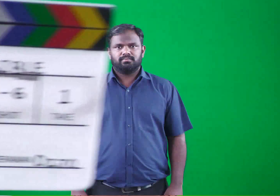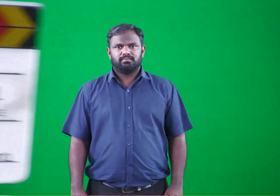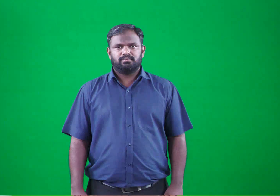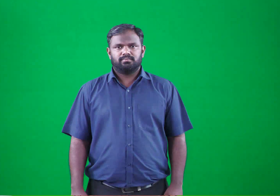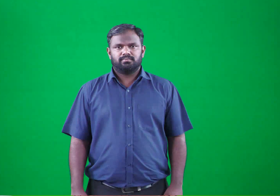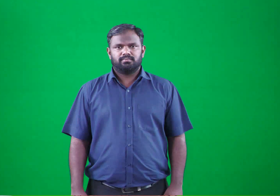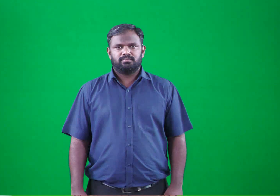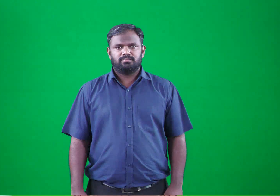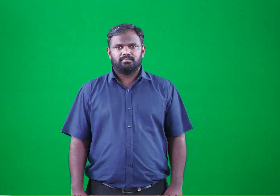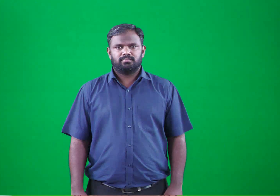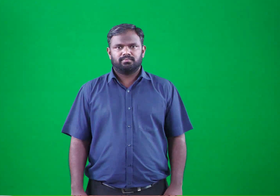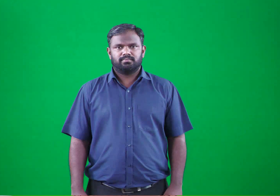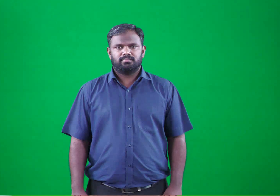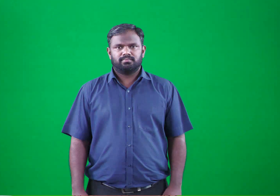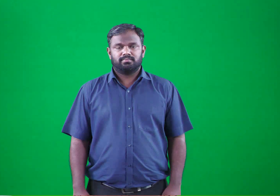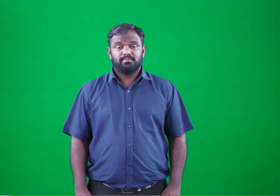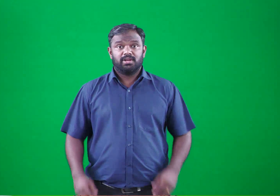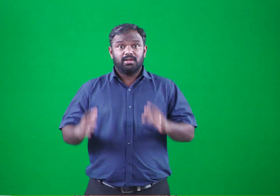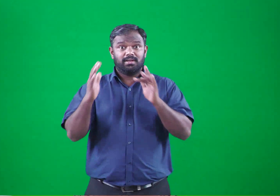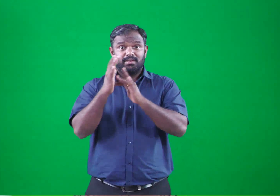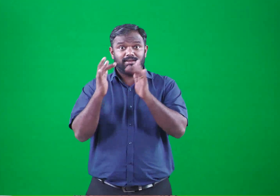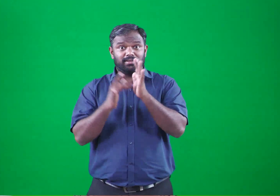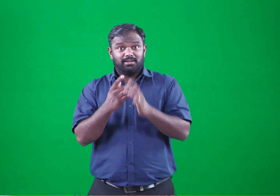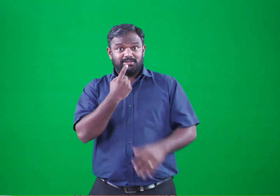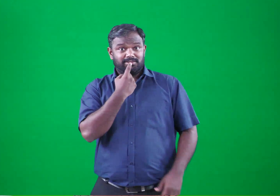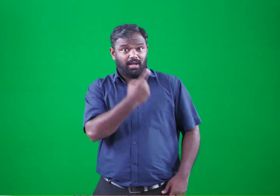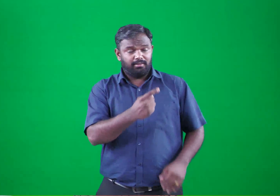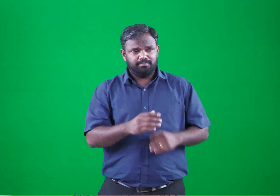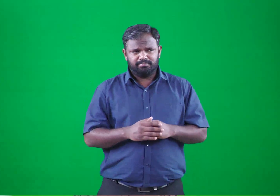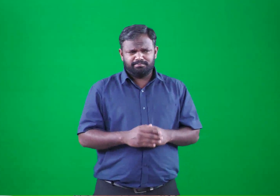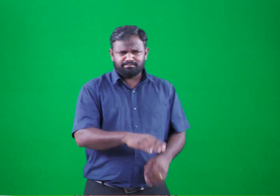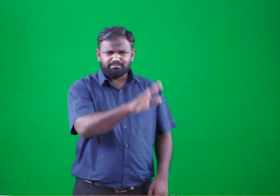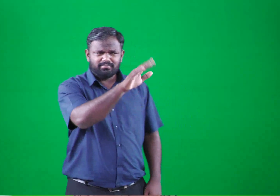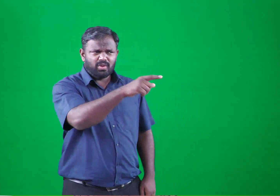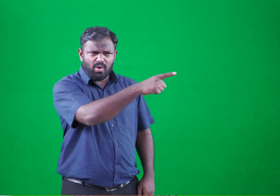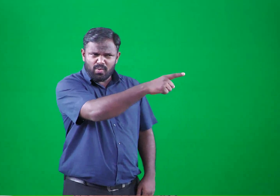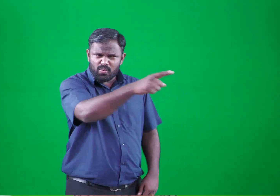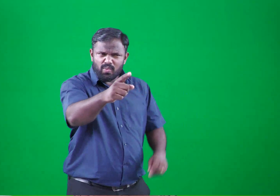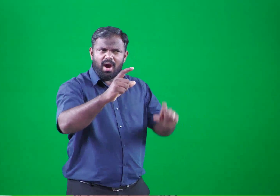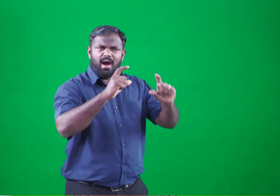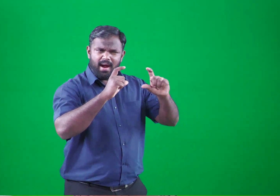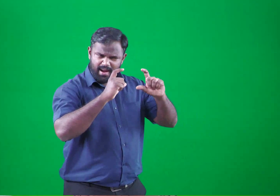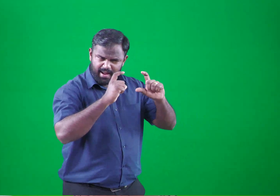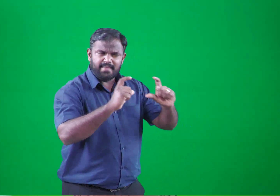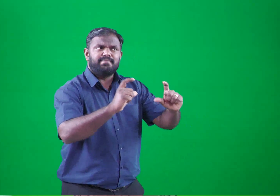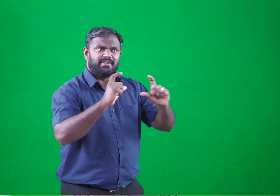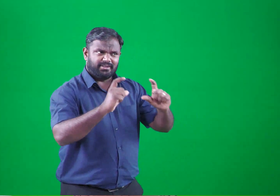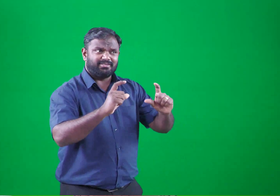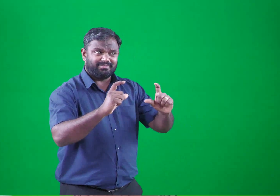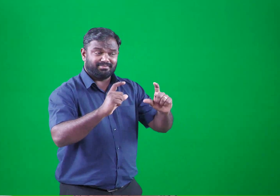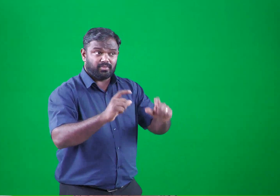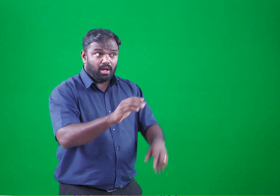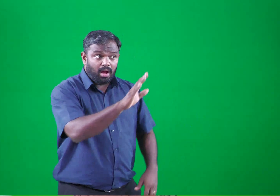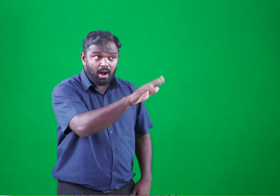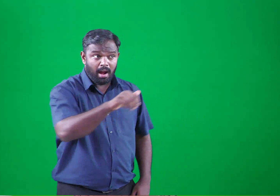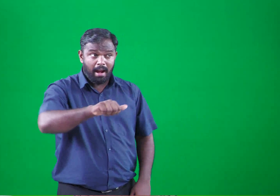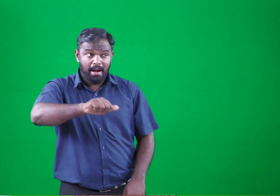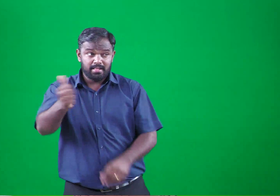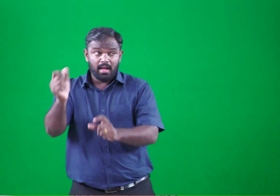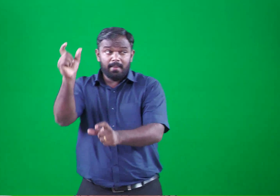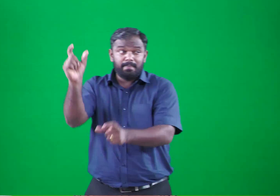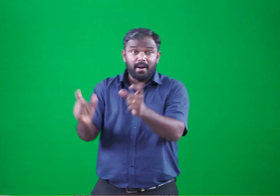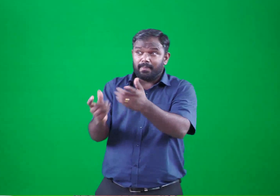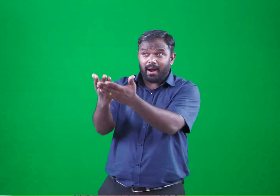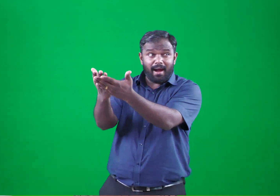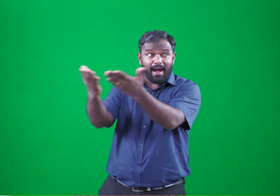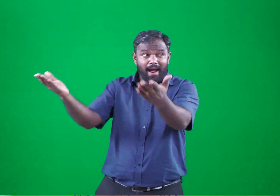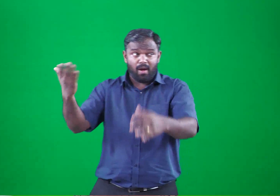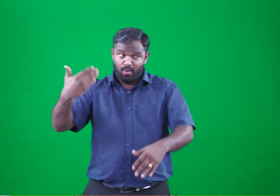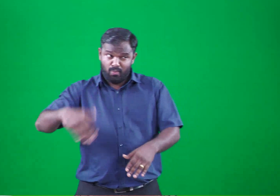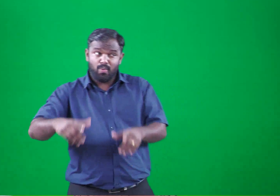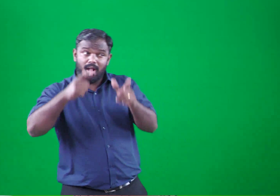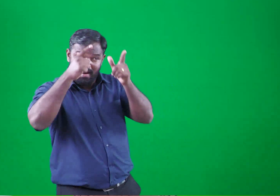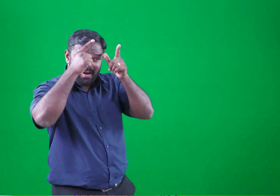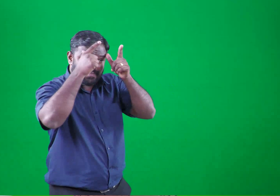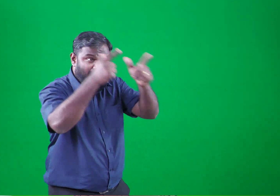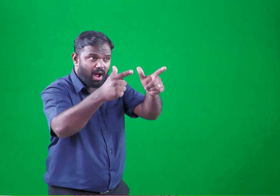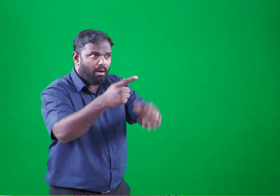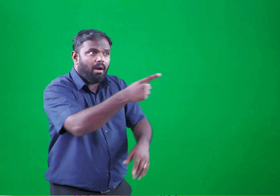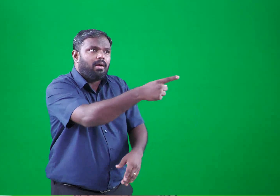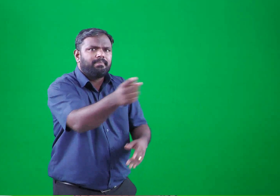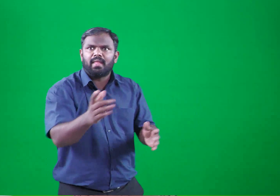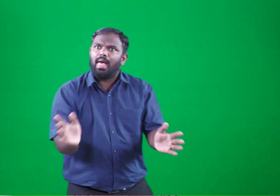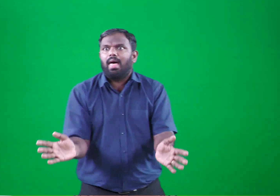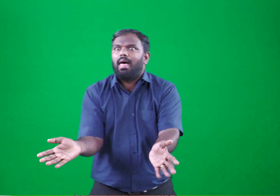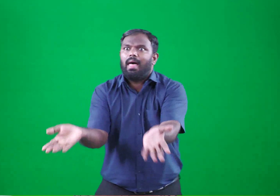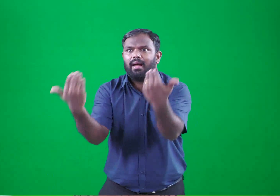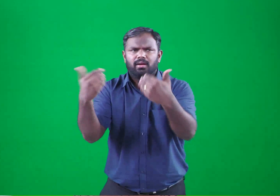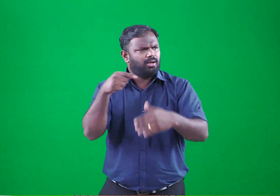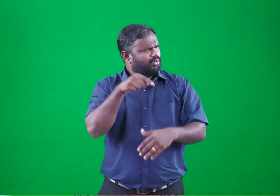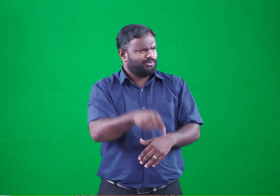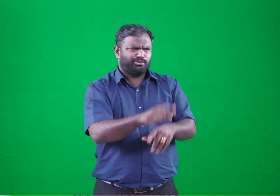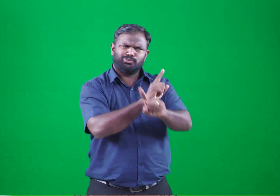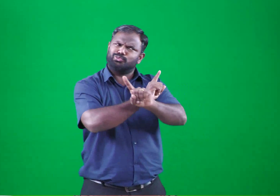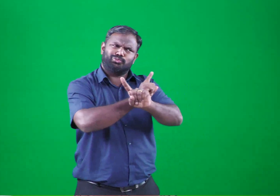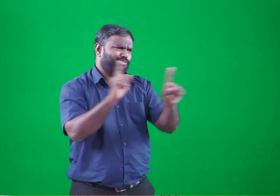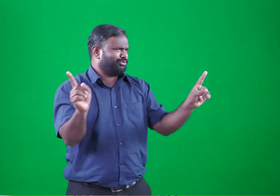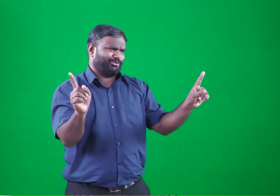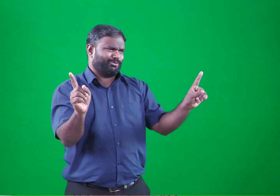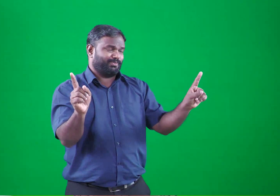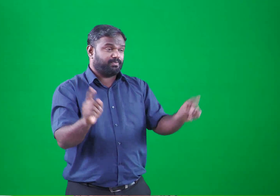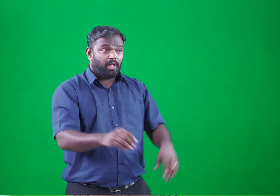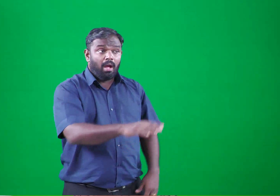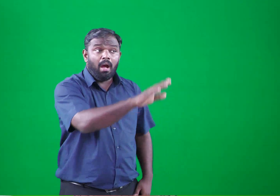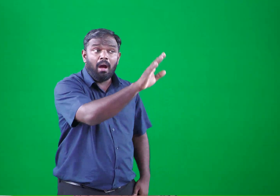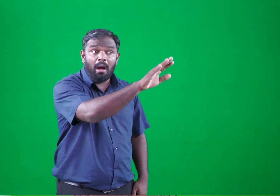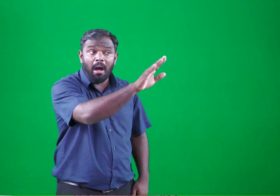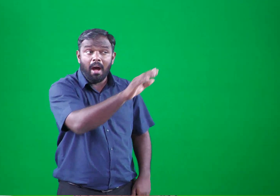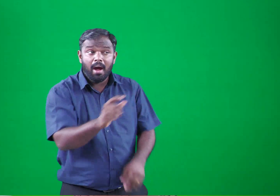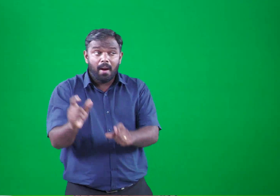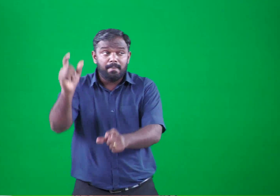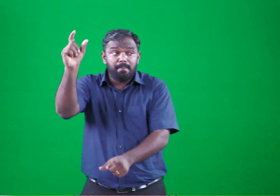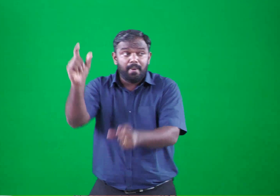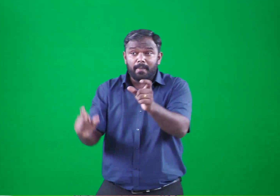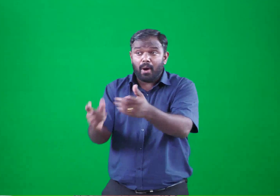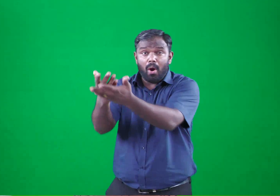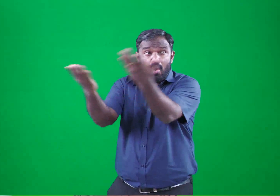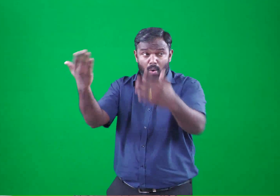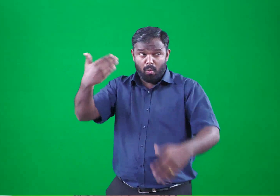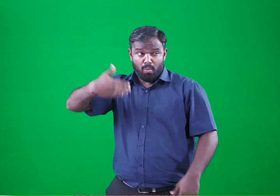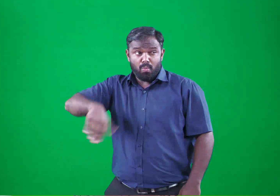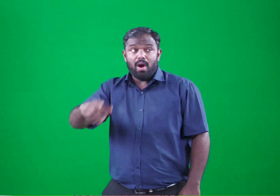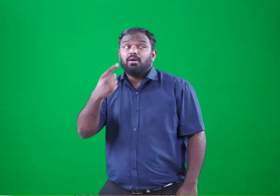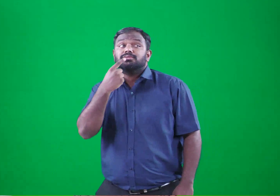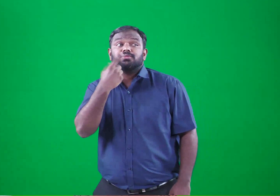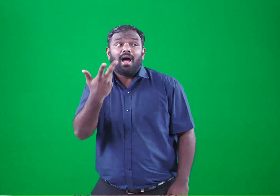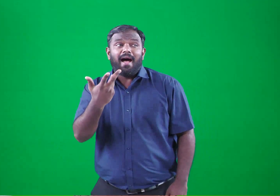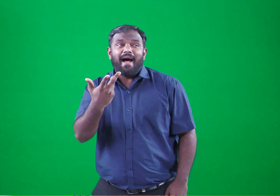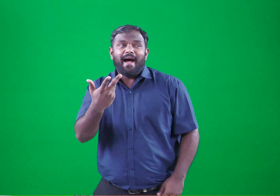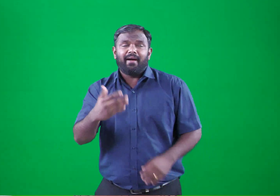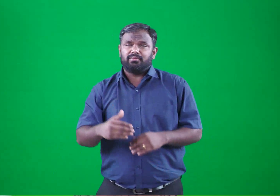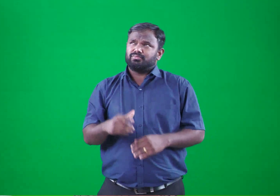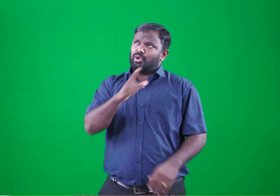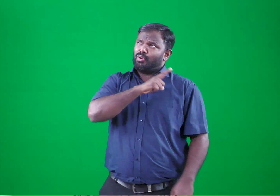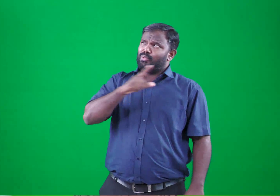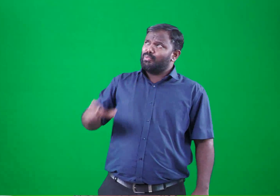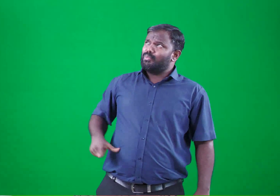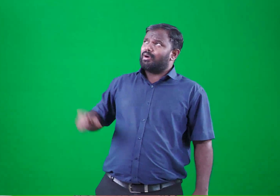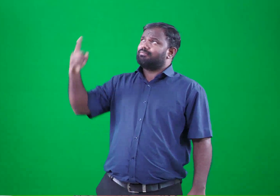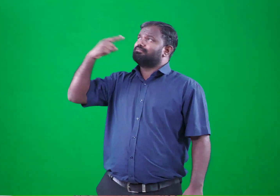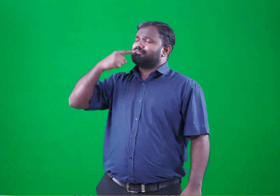Jesus began by telling them, "See to it that no one deceives you.